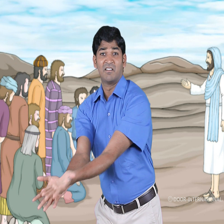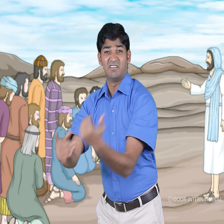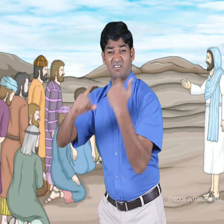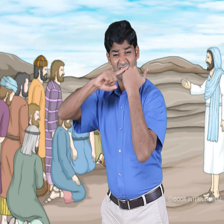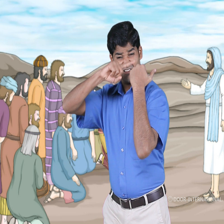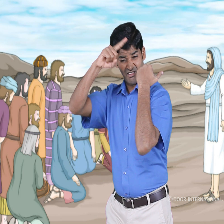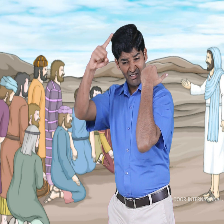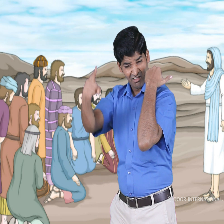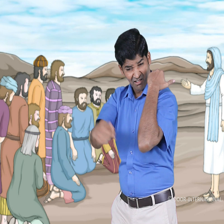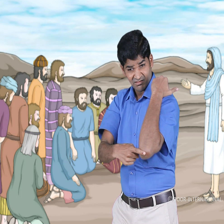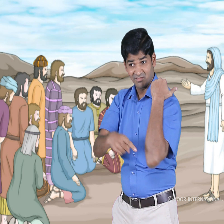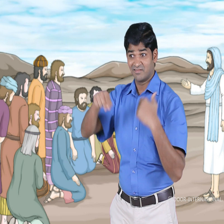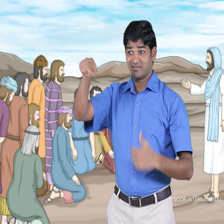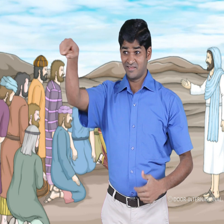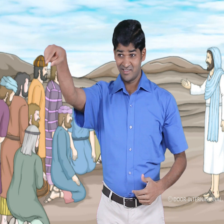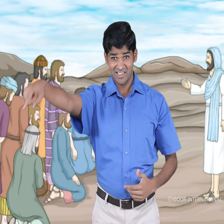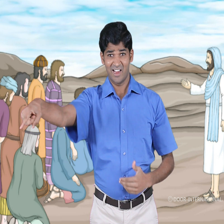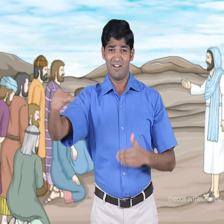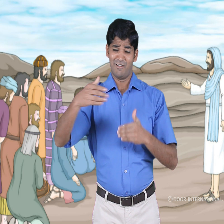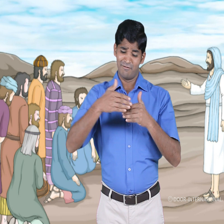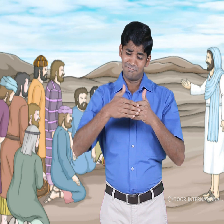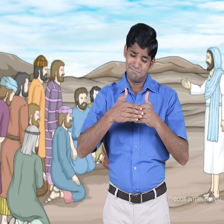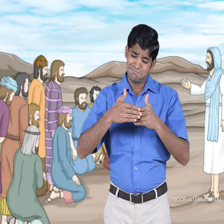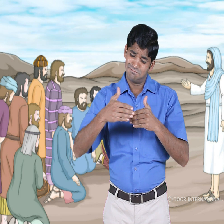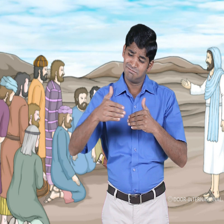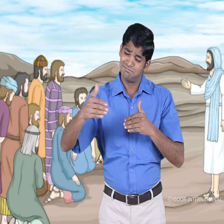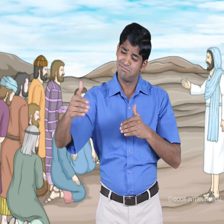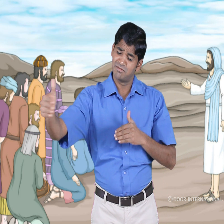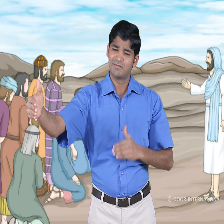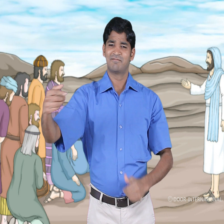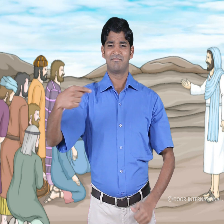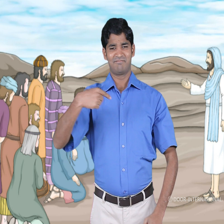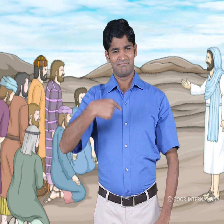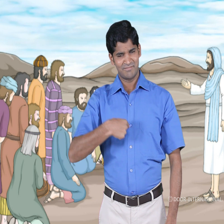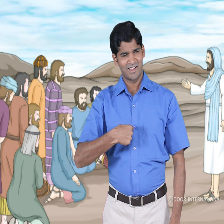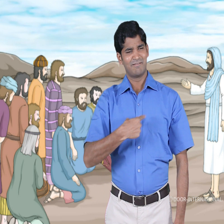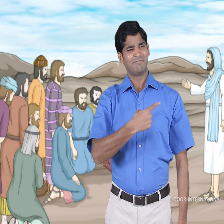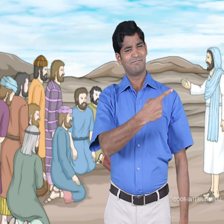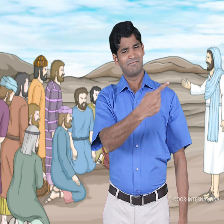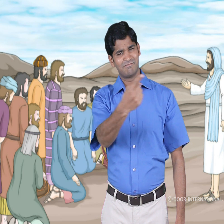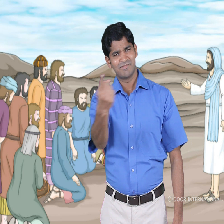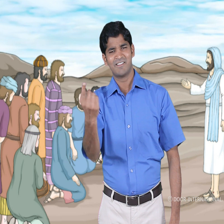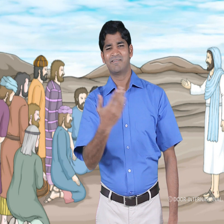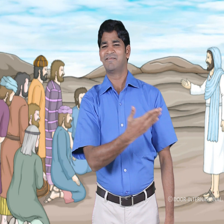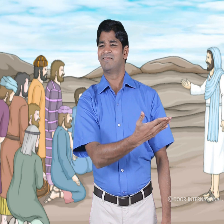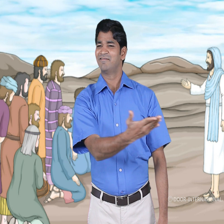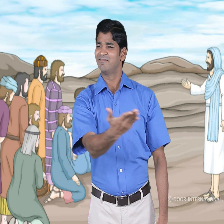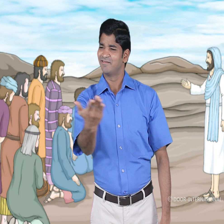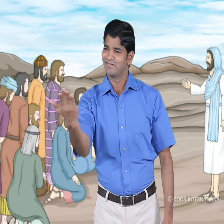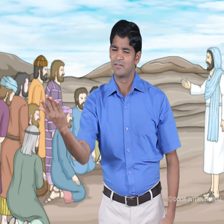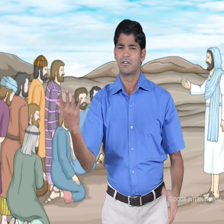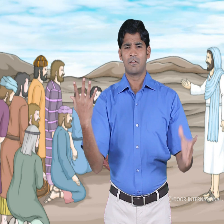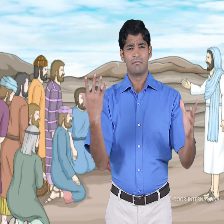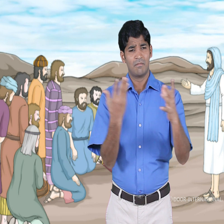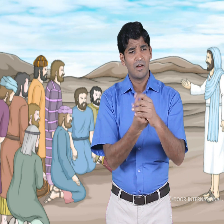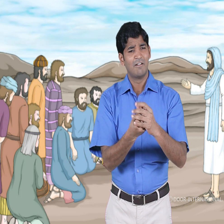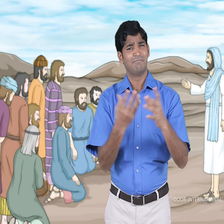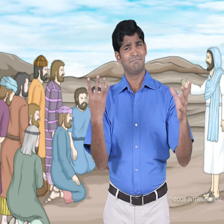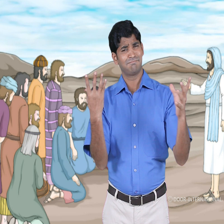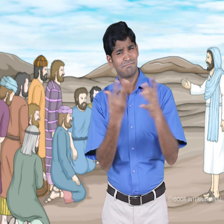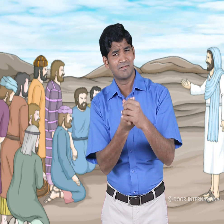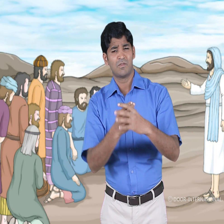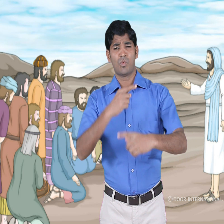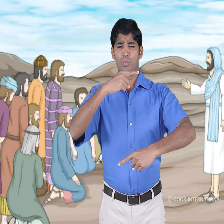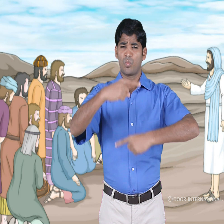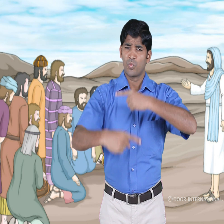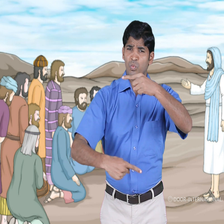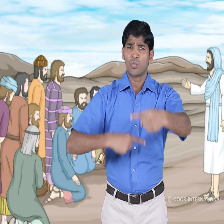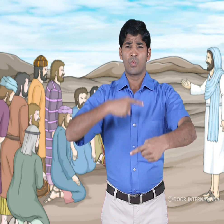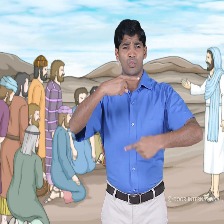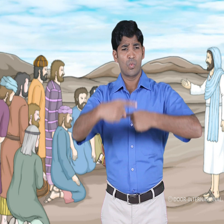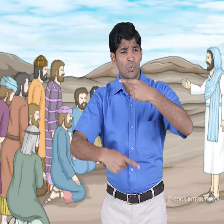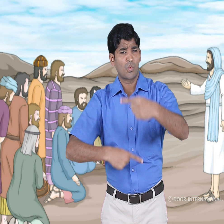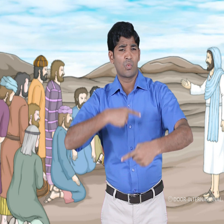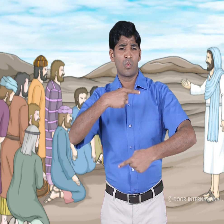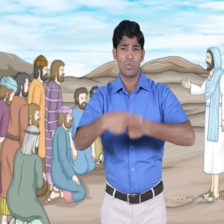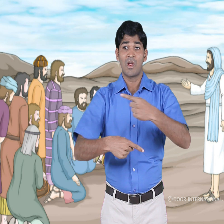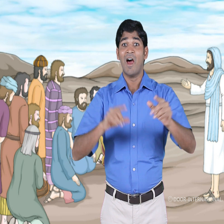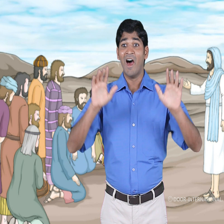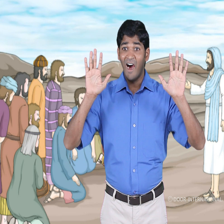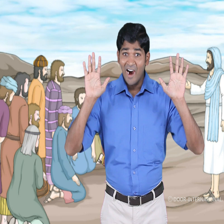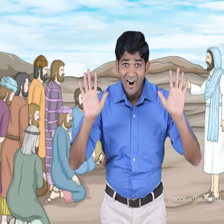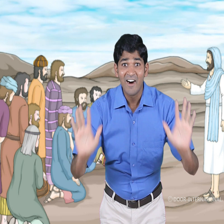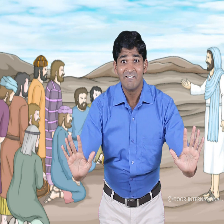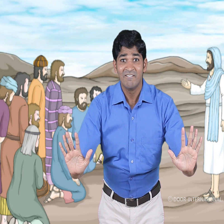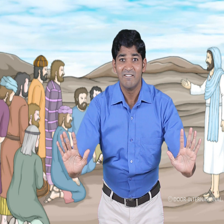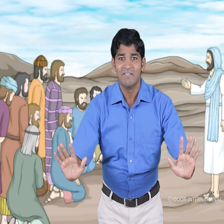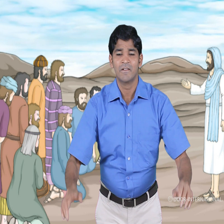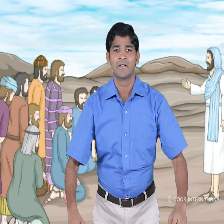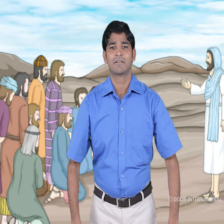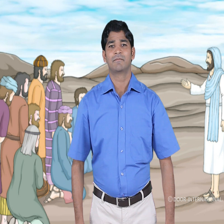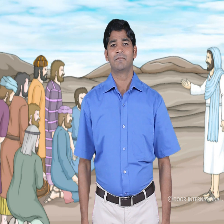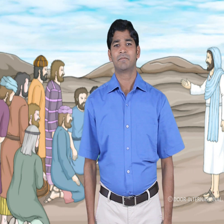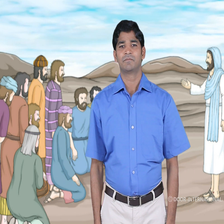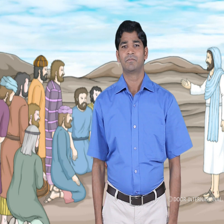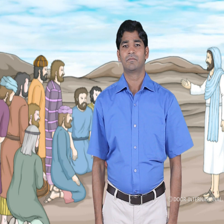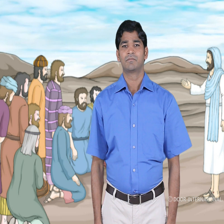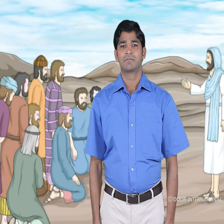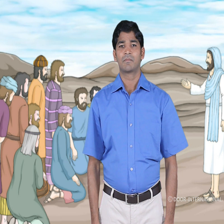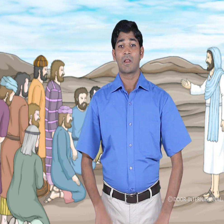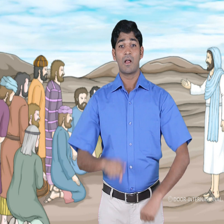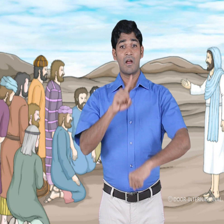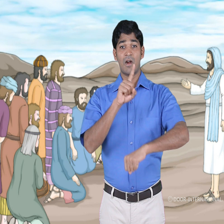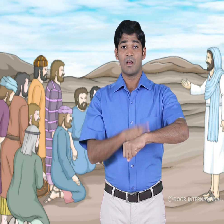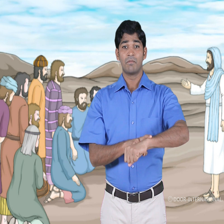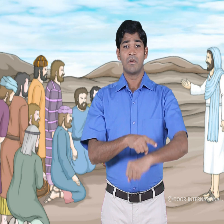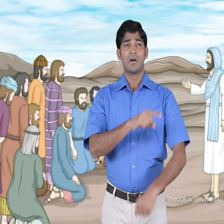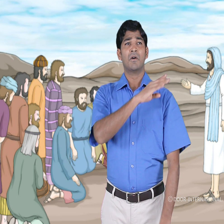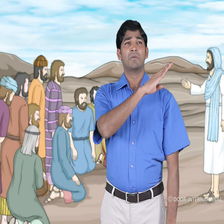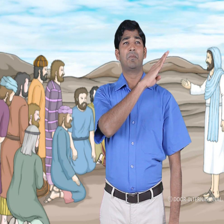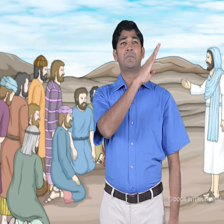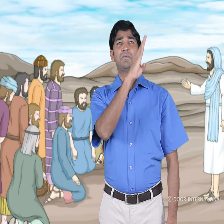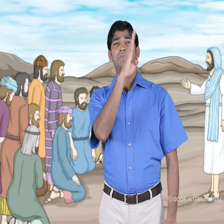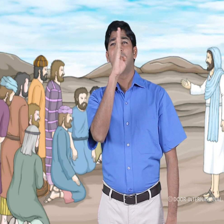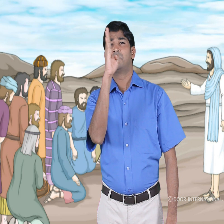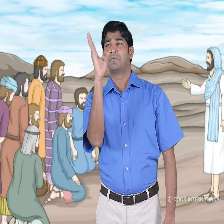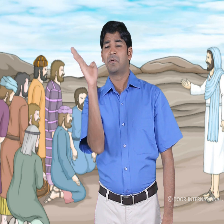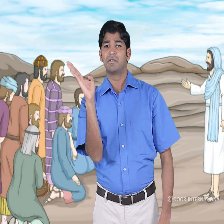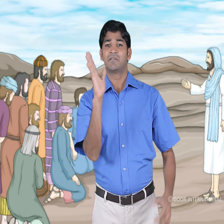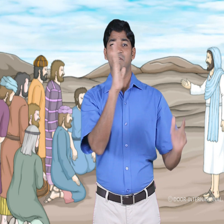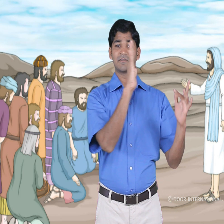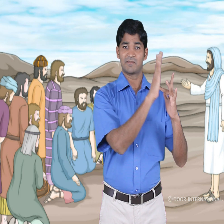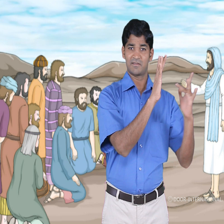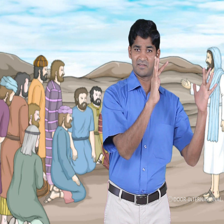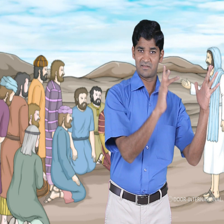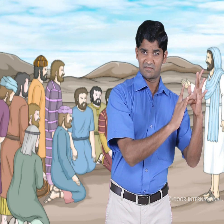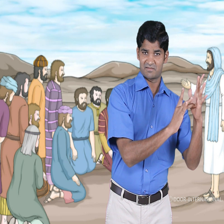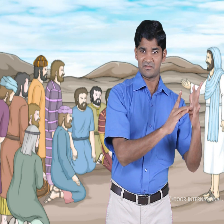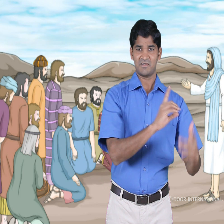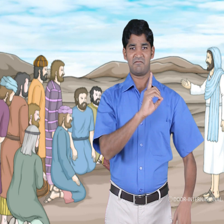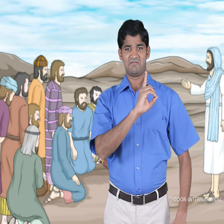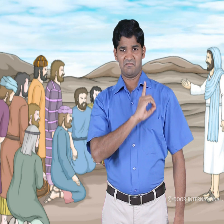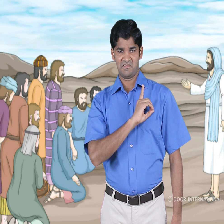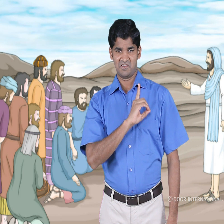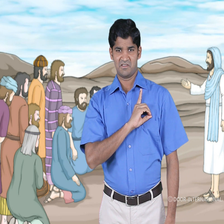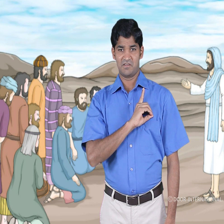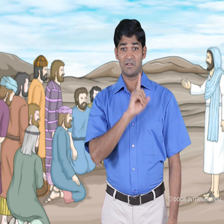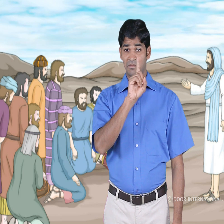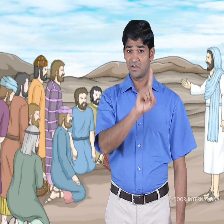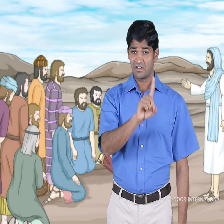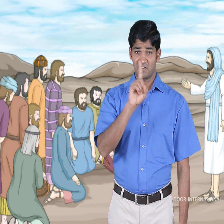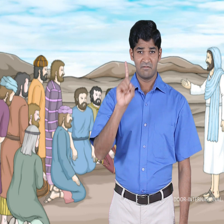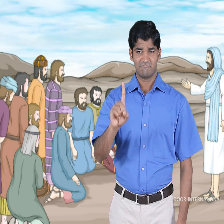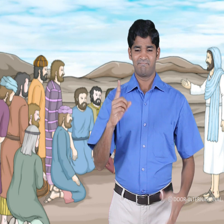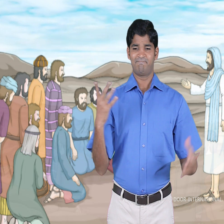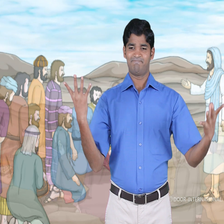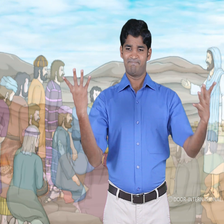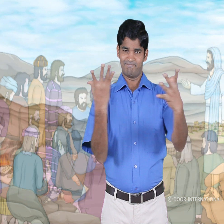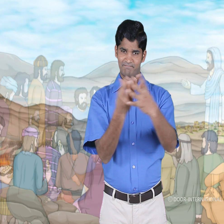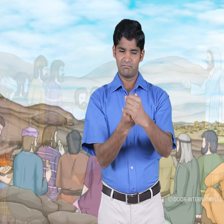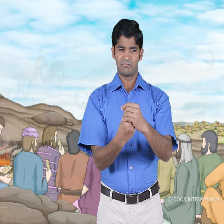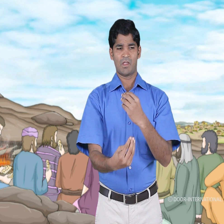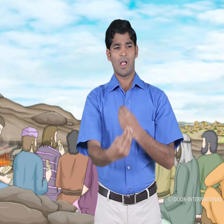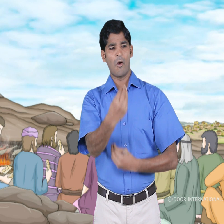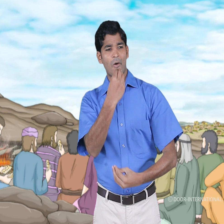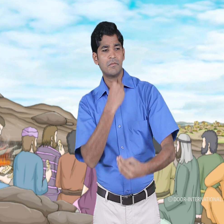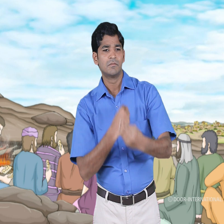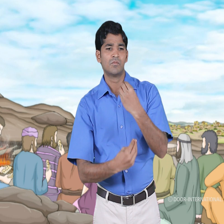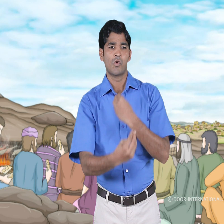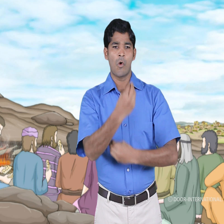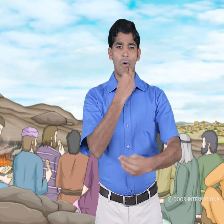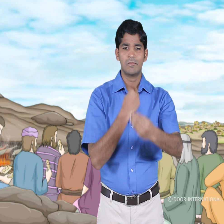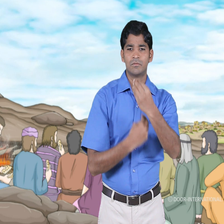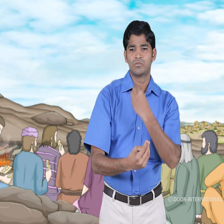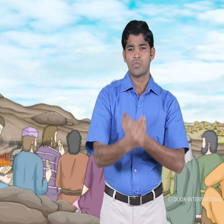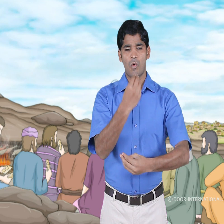And surely I am with you always, even to the end of the age.”